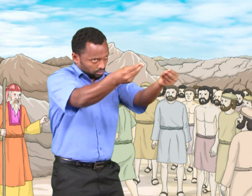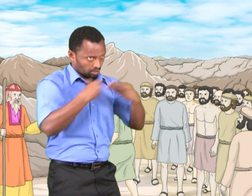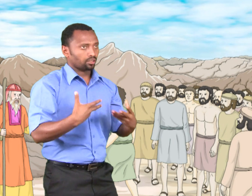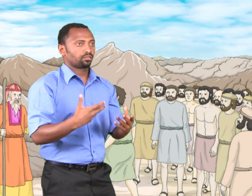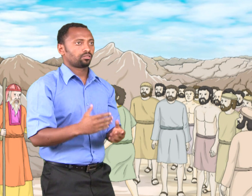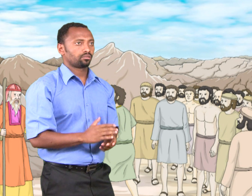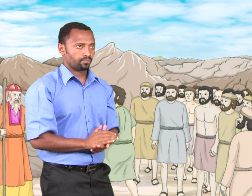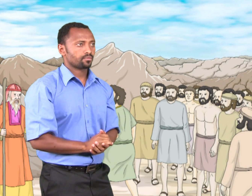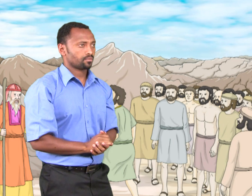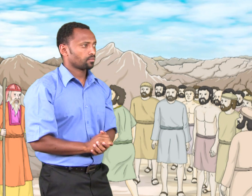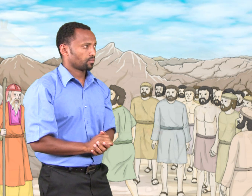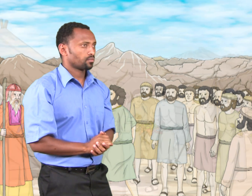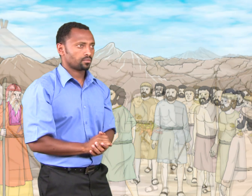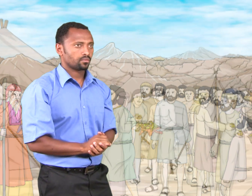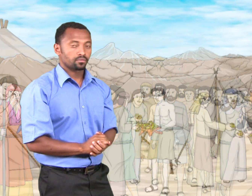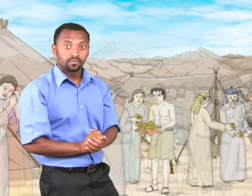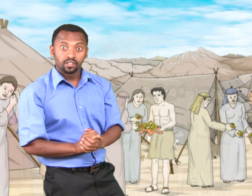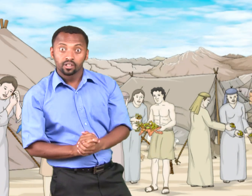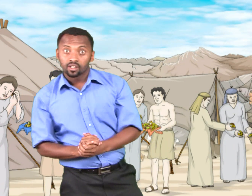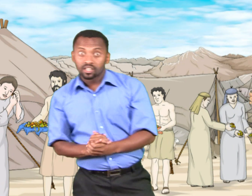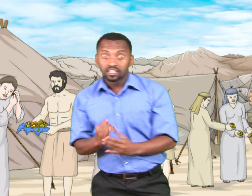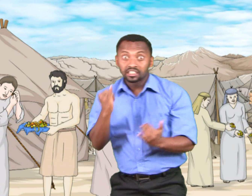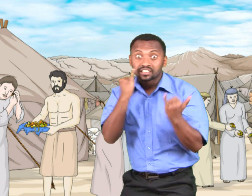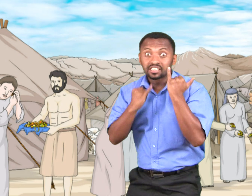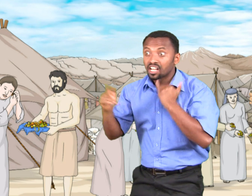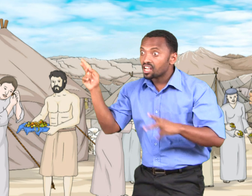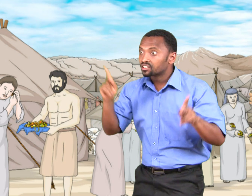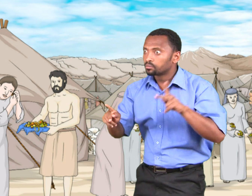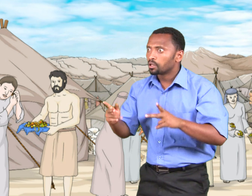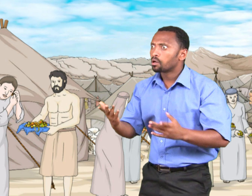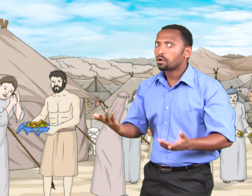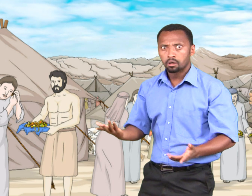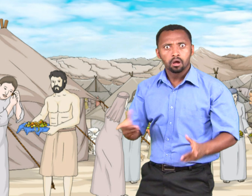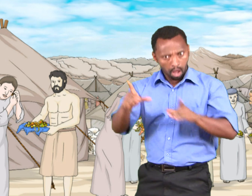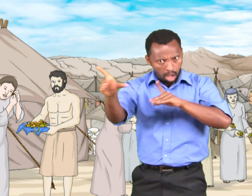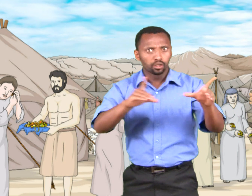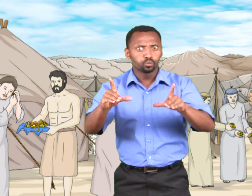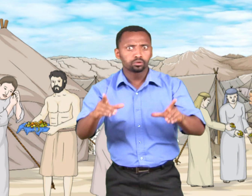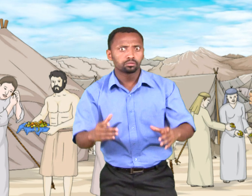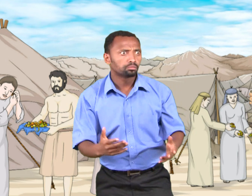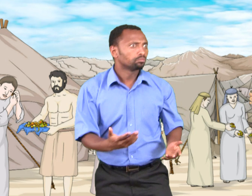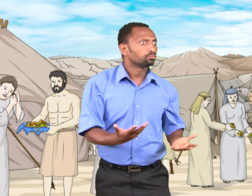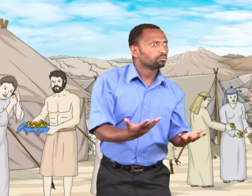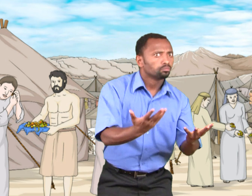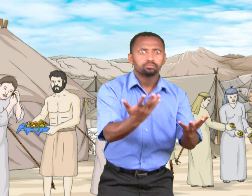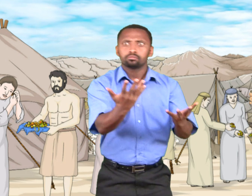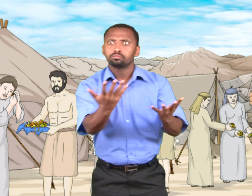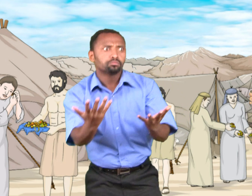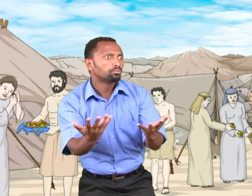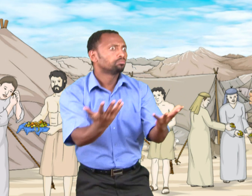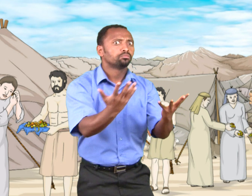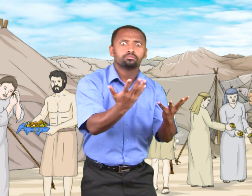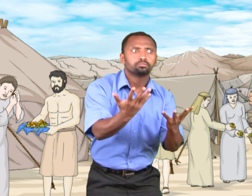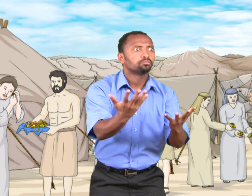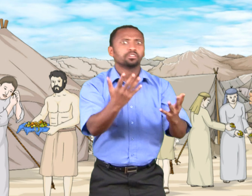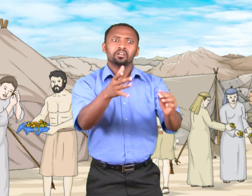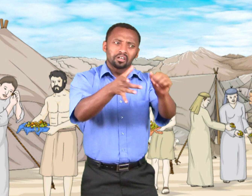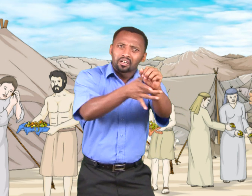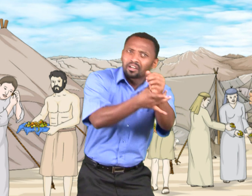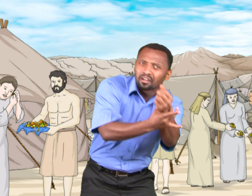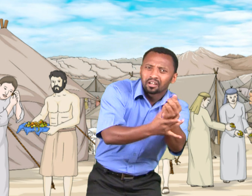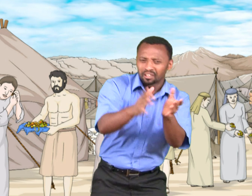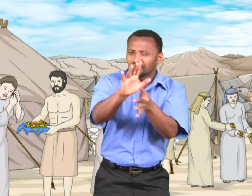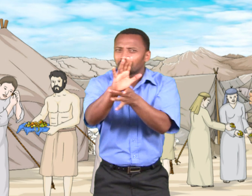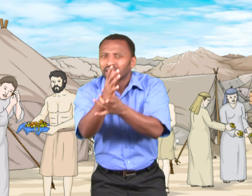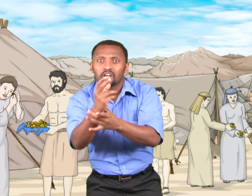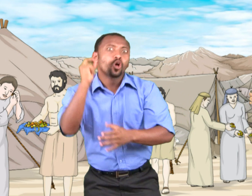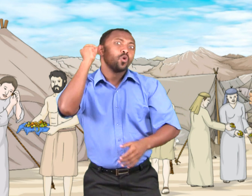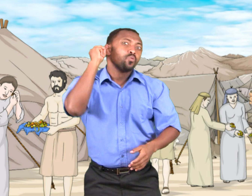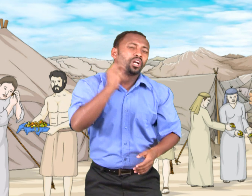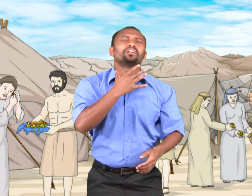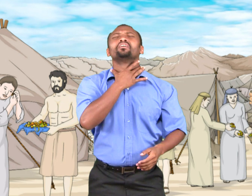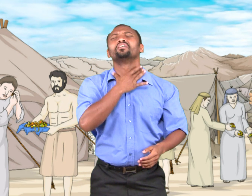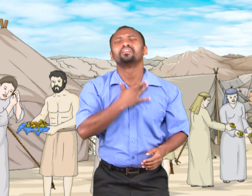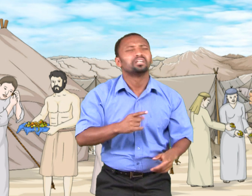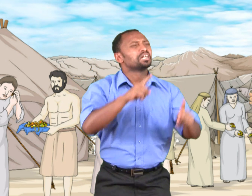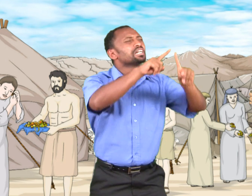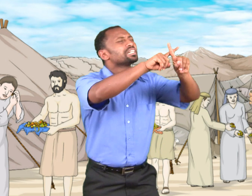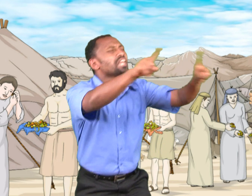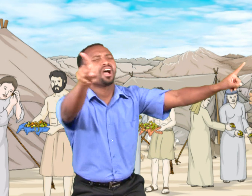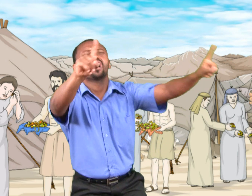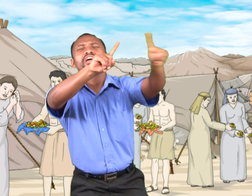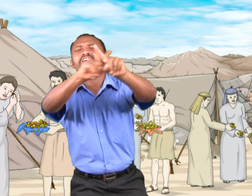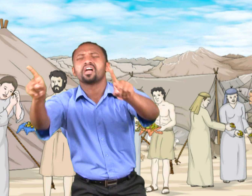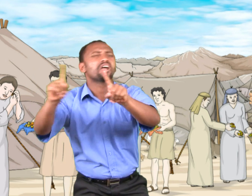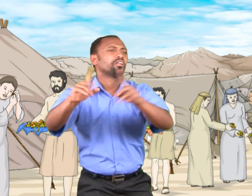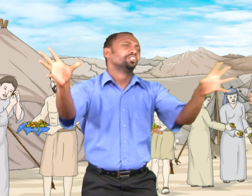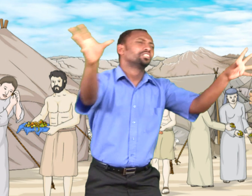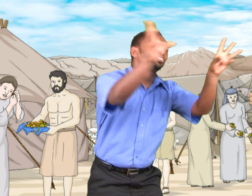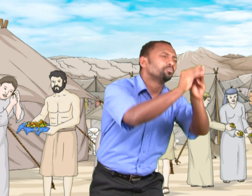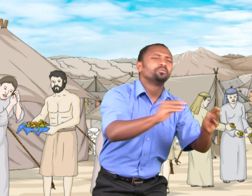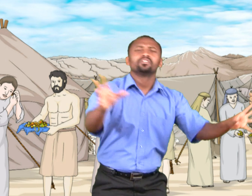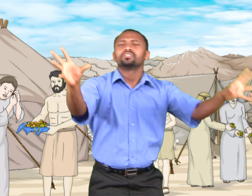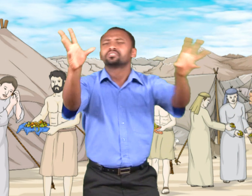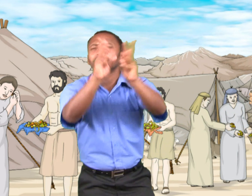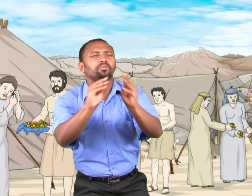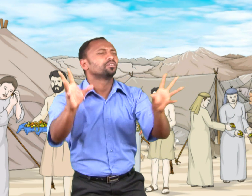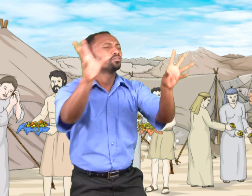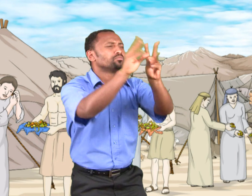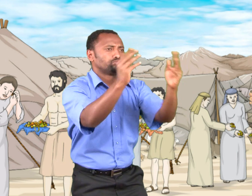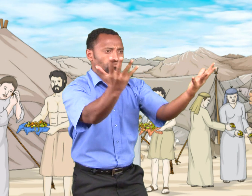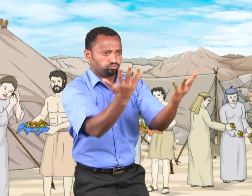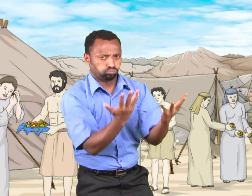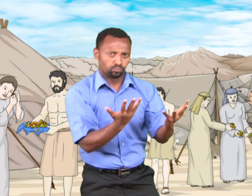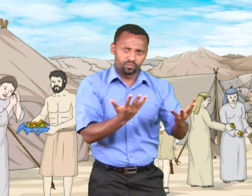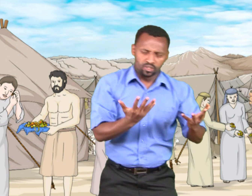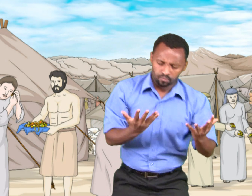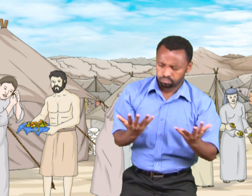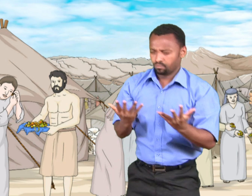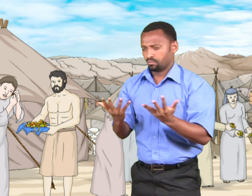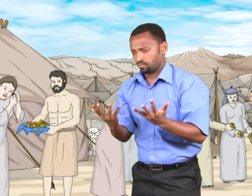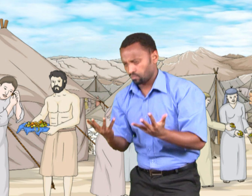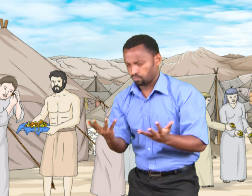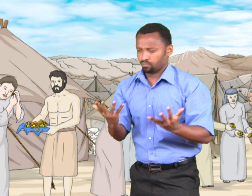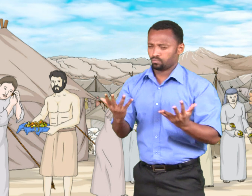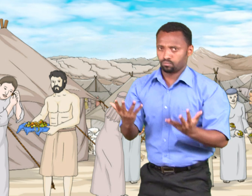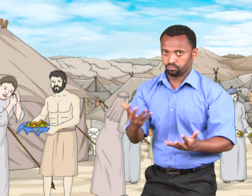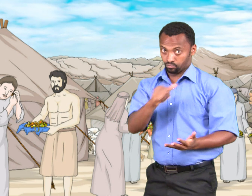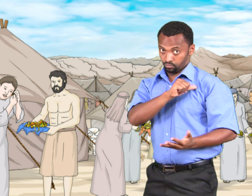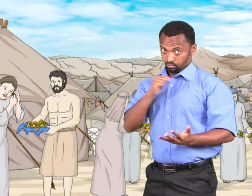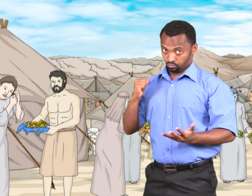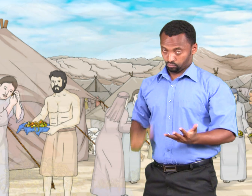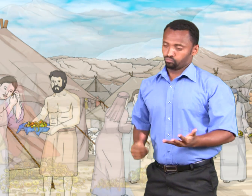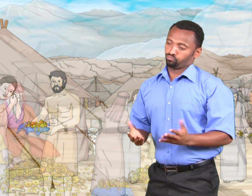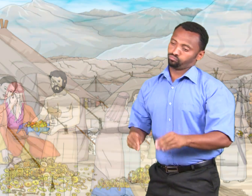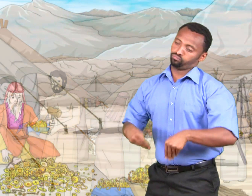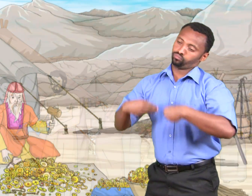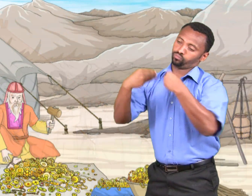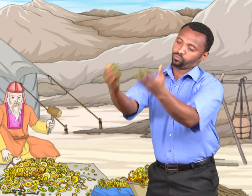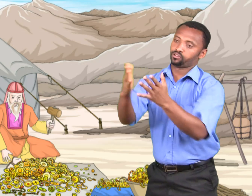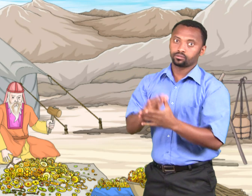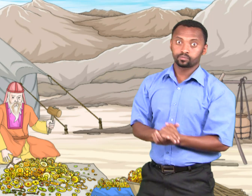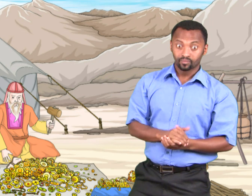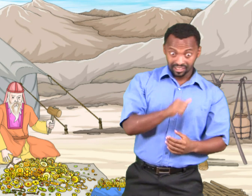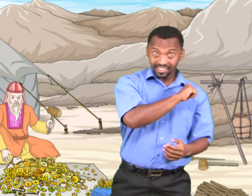Then all the people took off their gold earrings and brought them to Aaron.